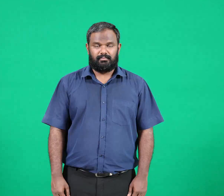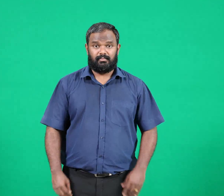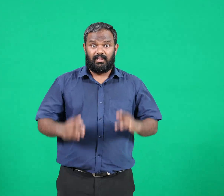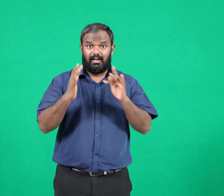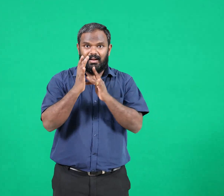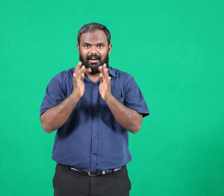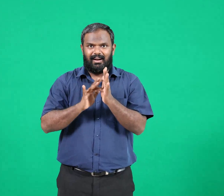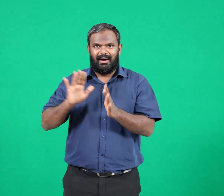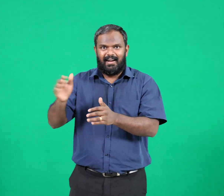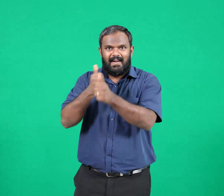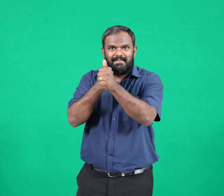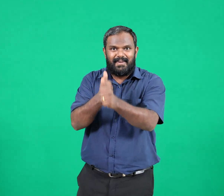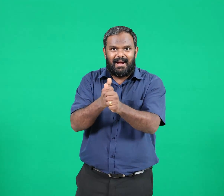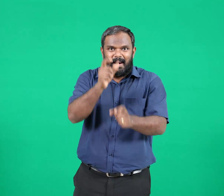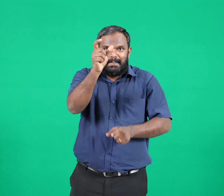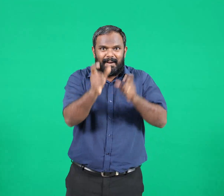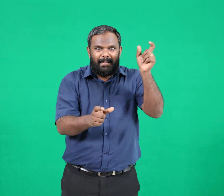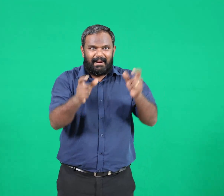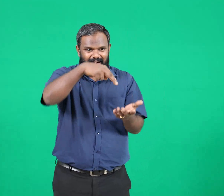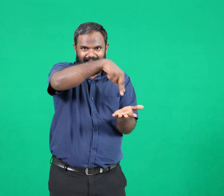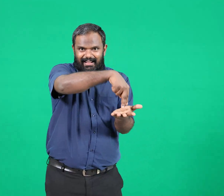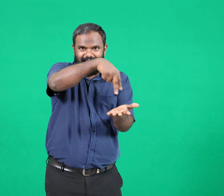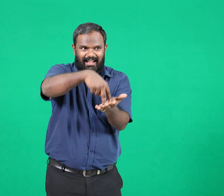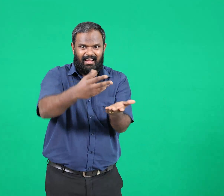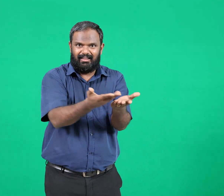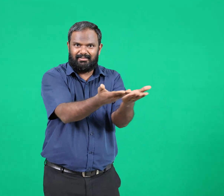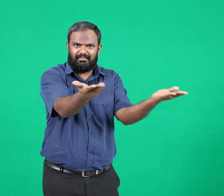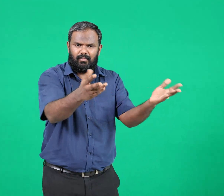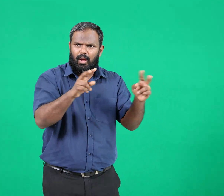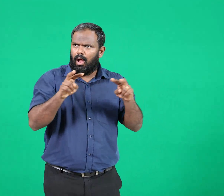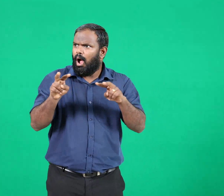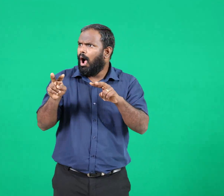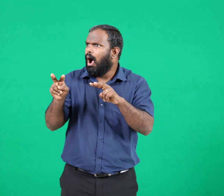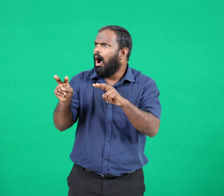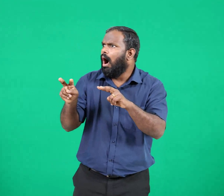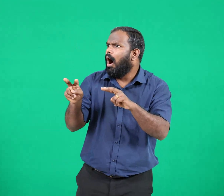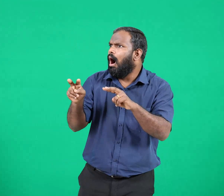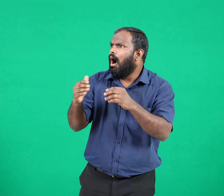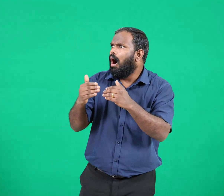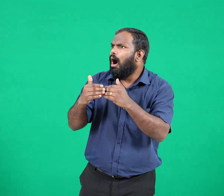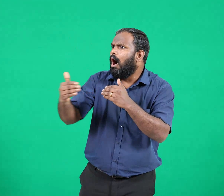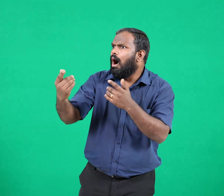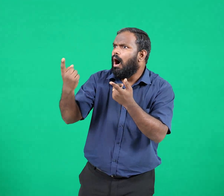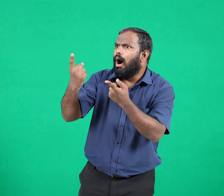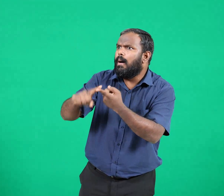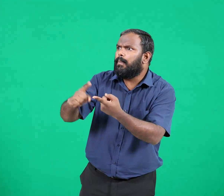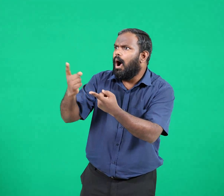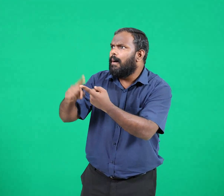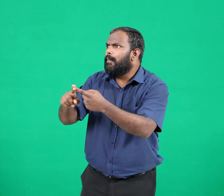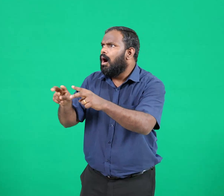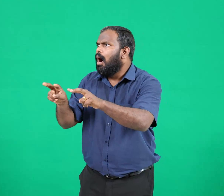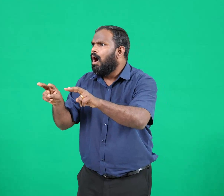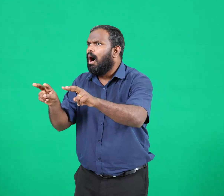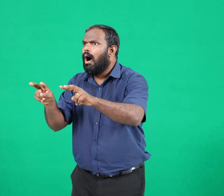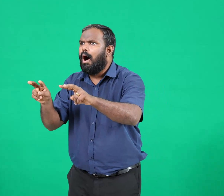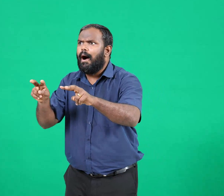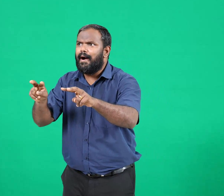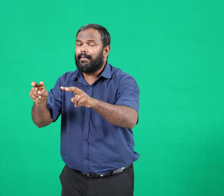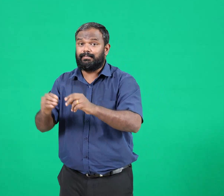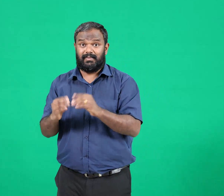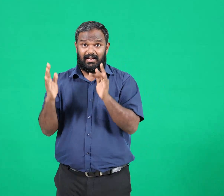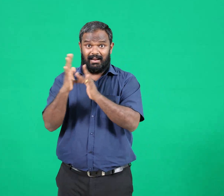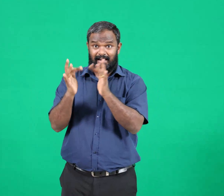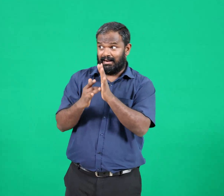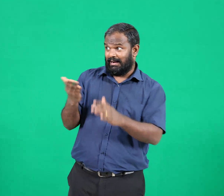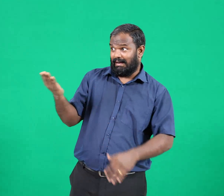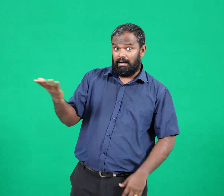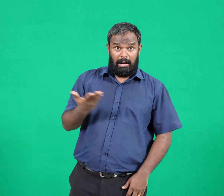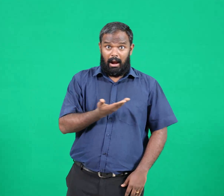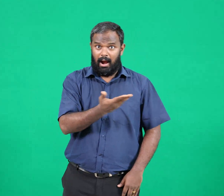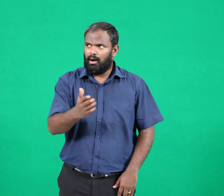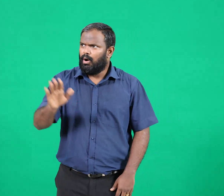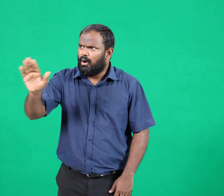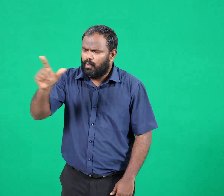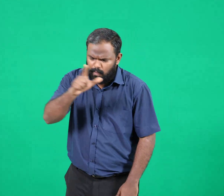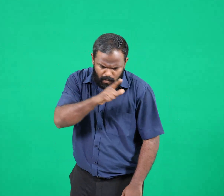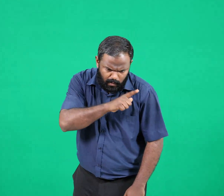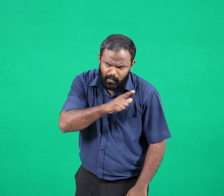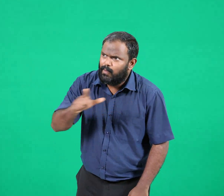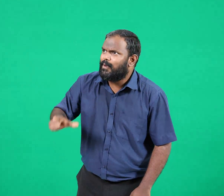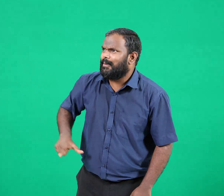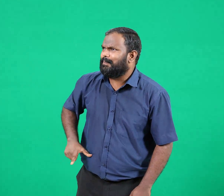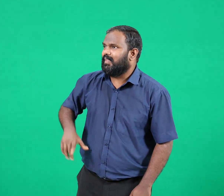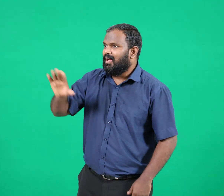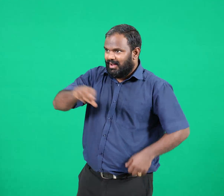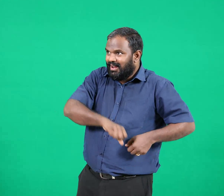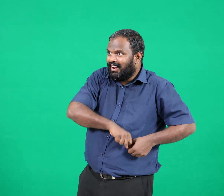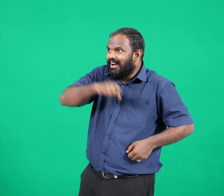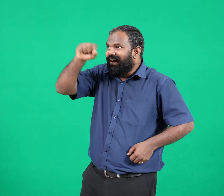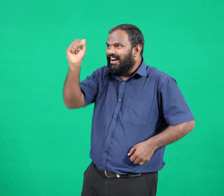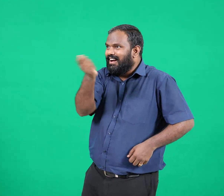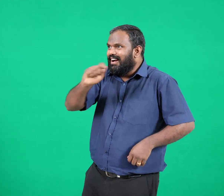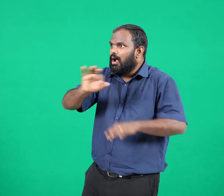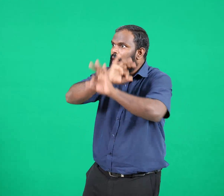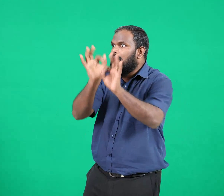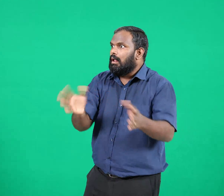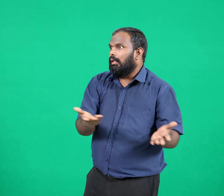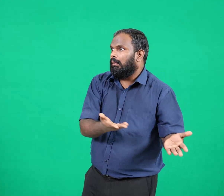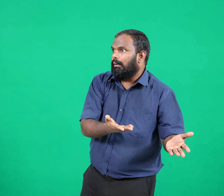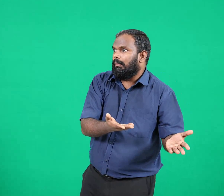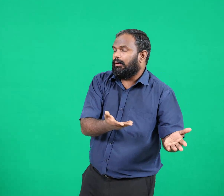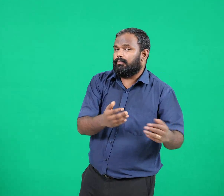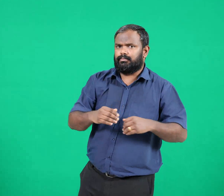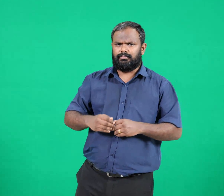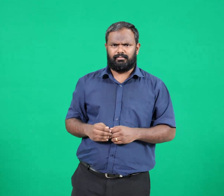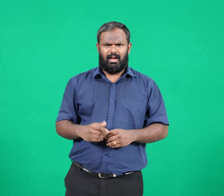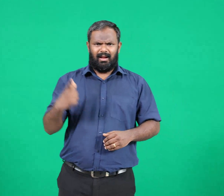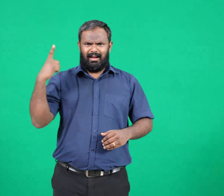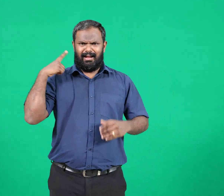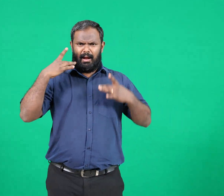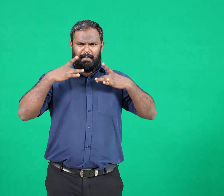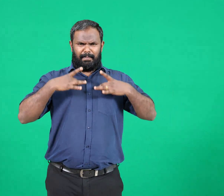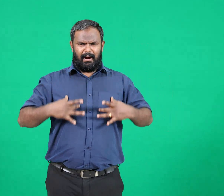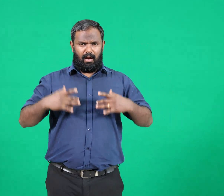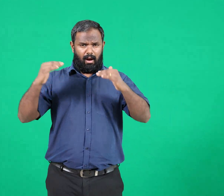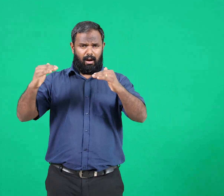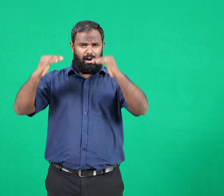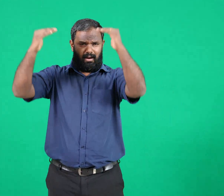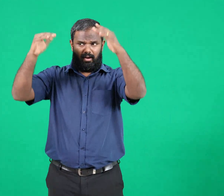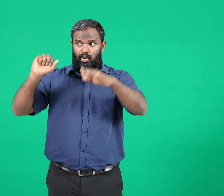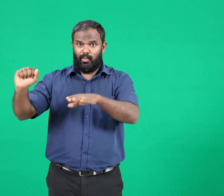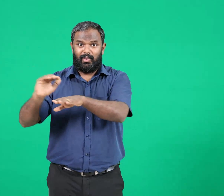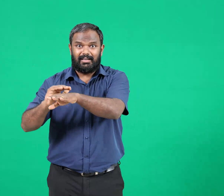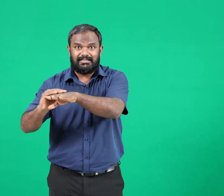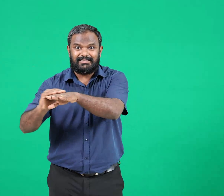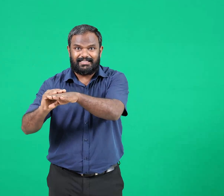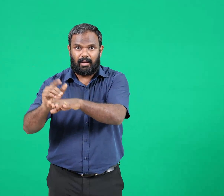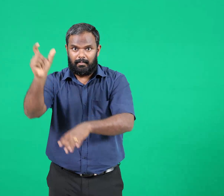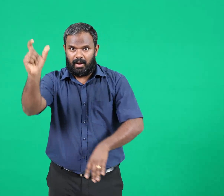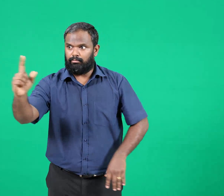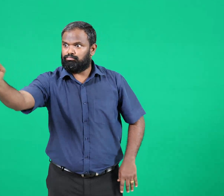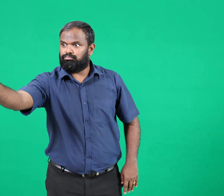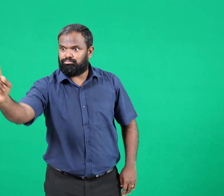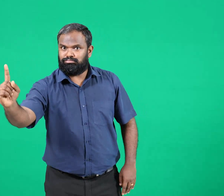Those around Jesus saw what was about to happen and said, "Lord, should we strike with our swords?"